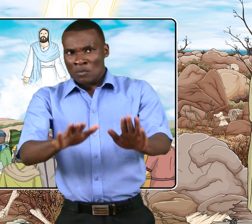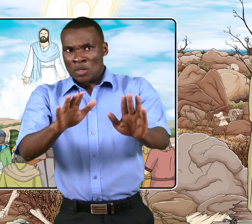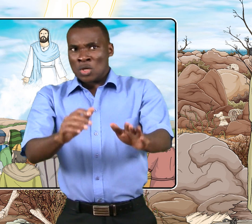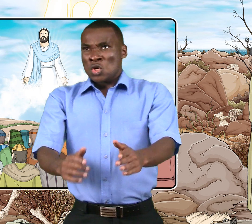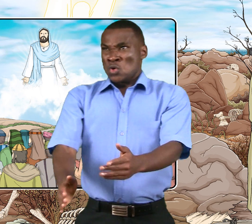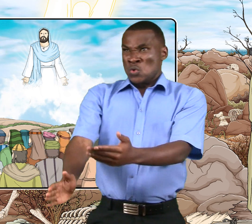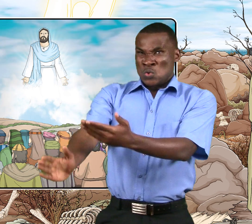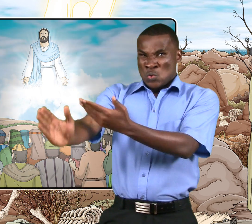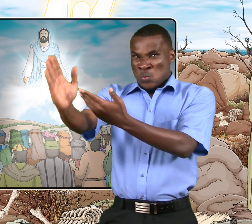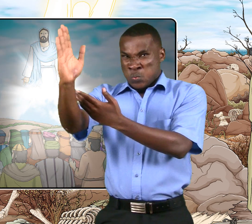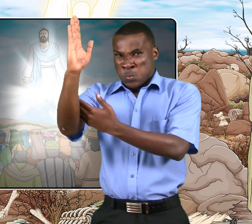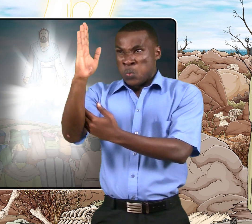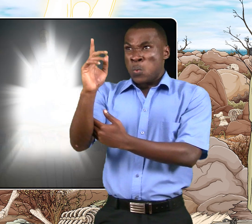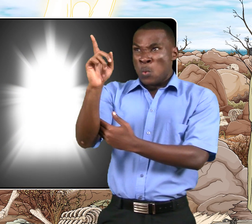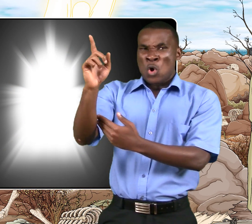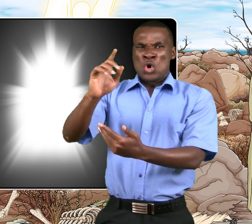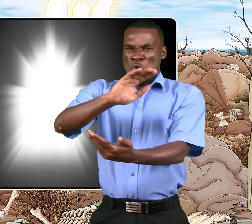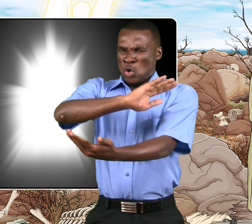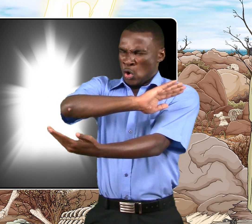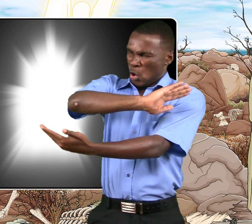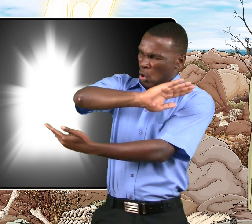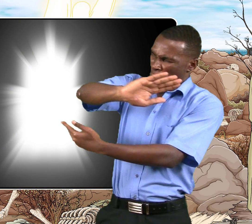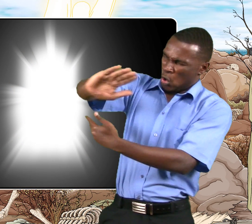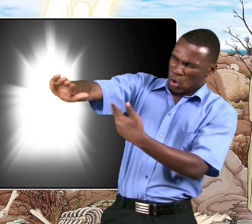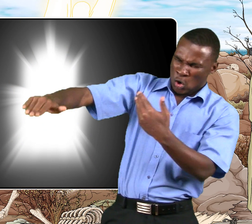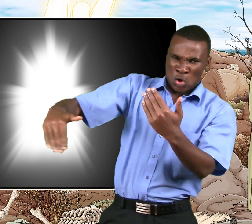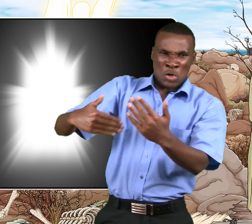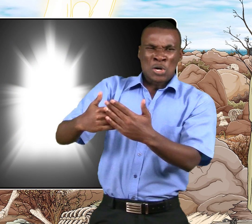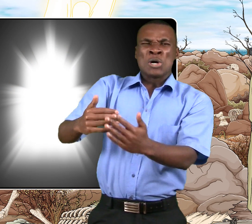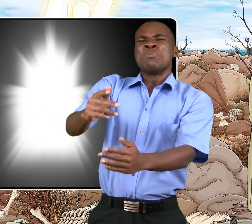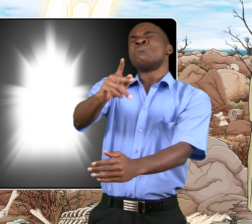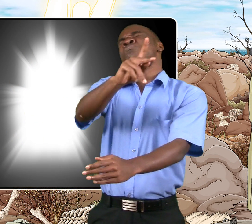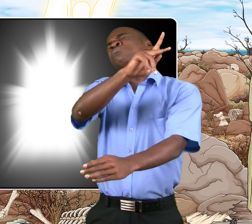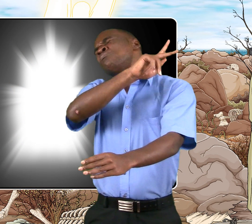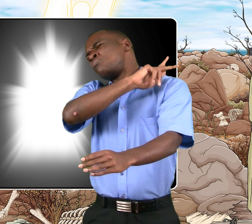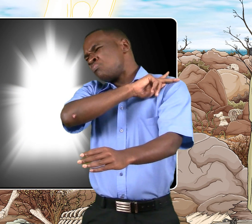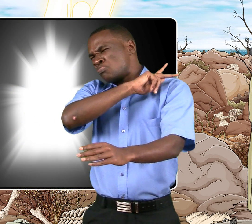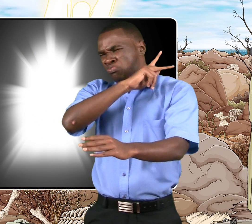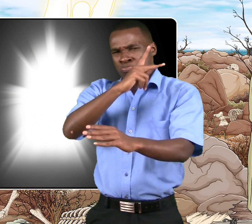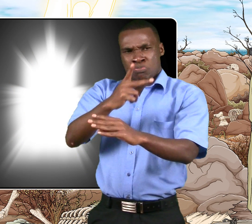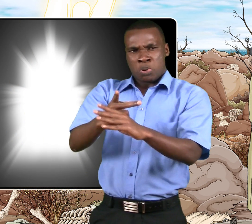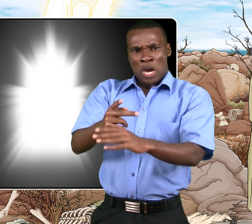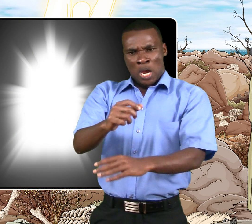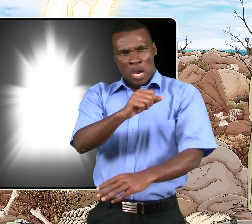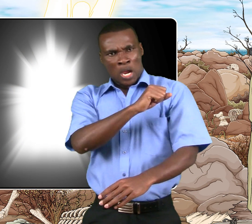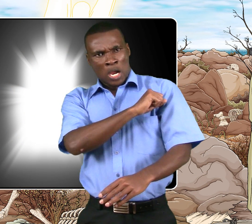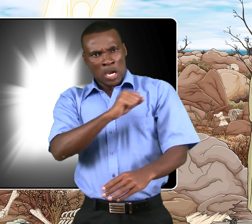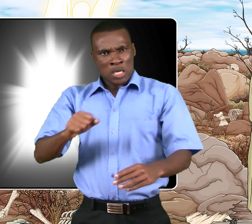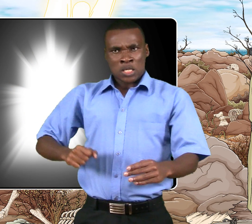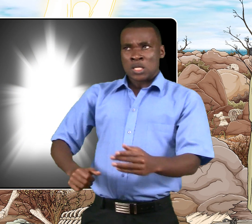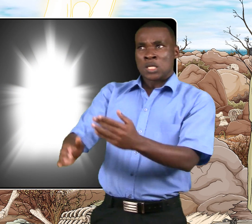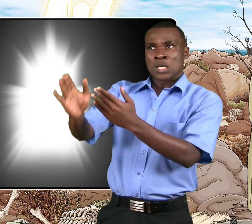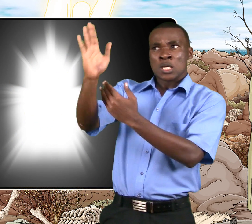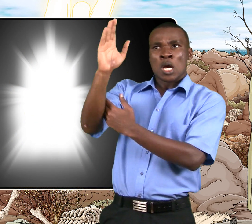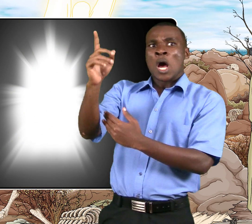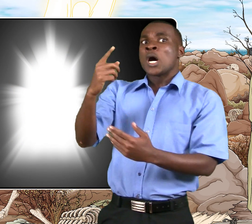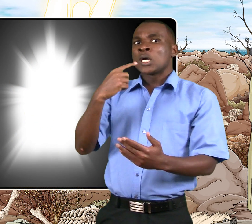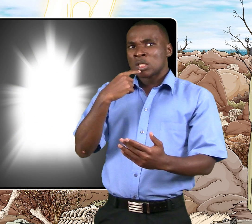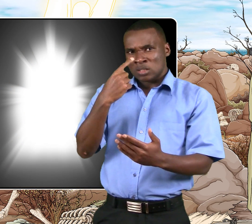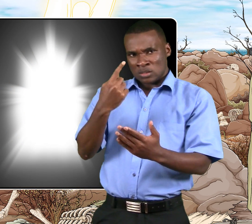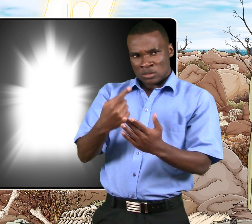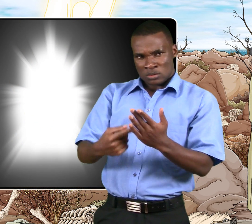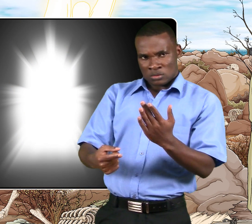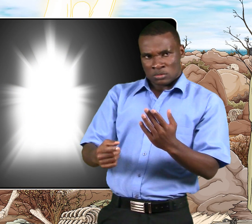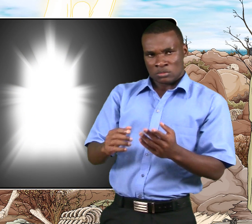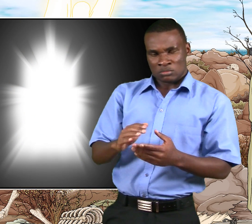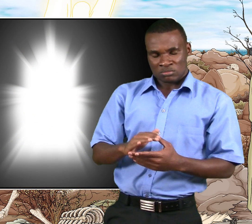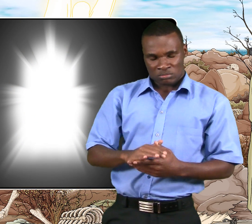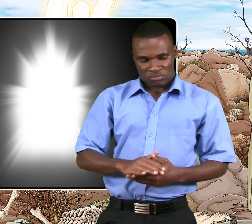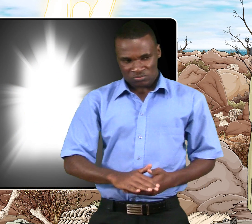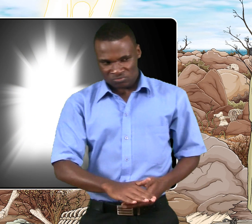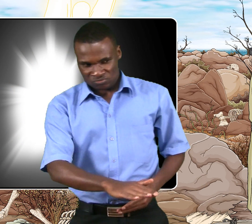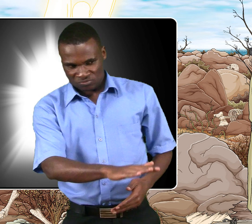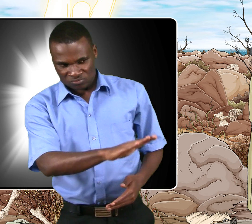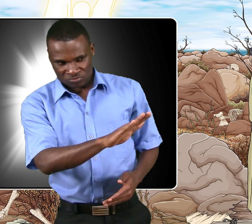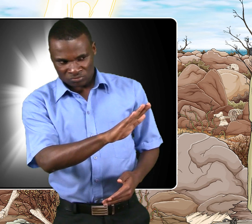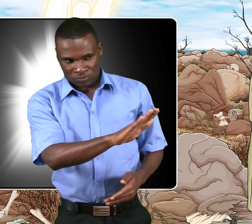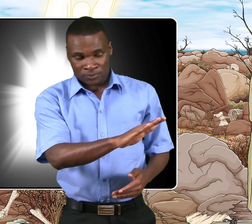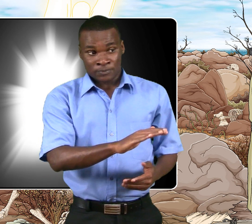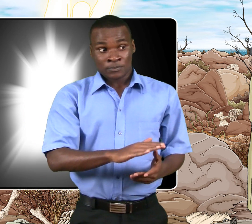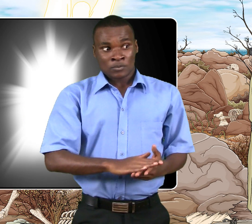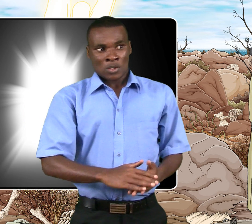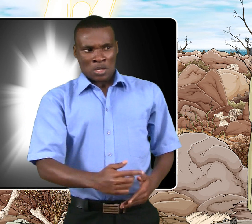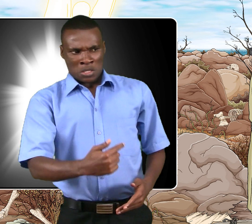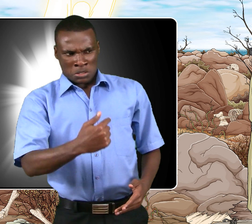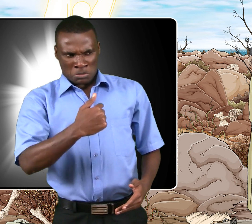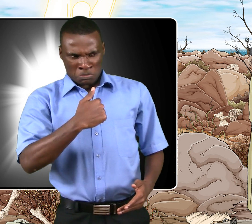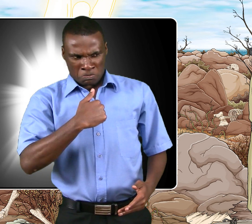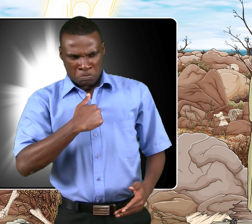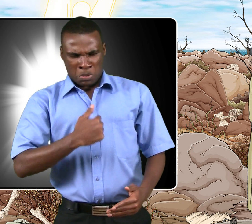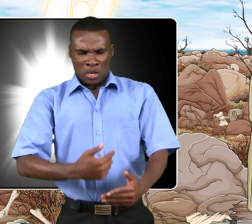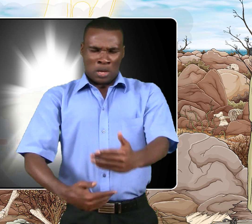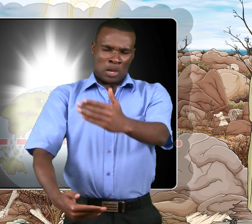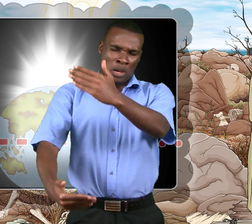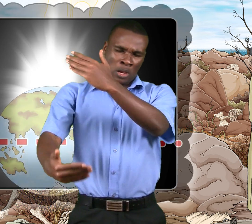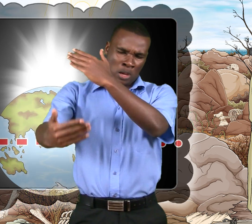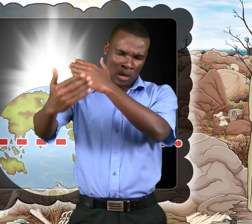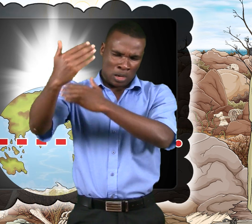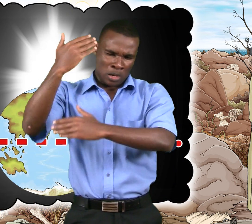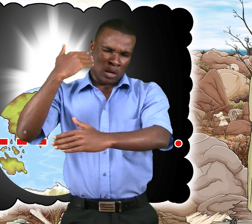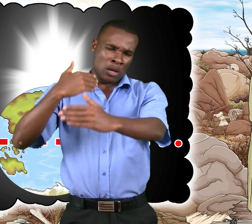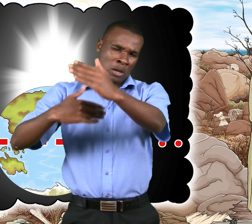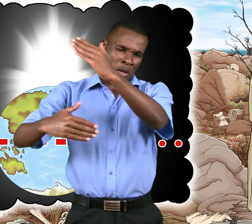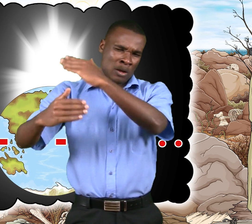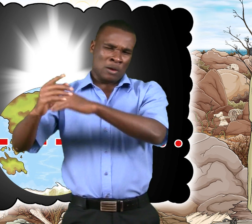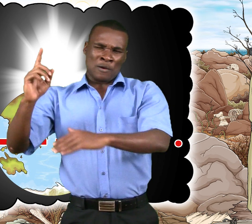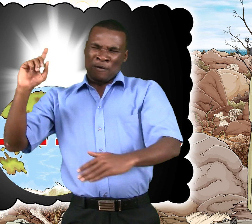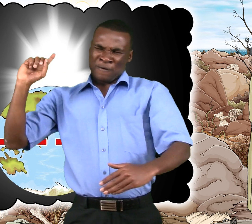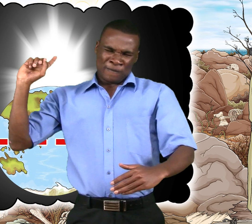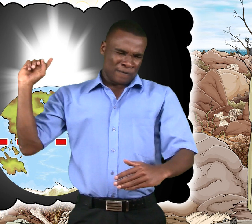So shall it be! Amen.